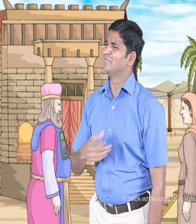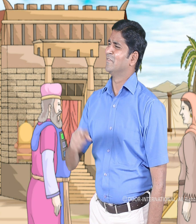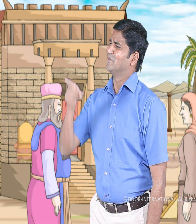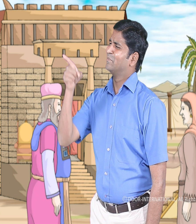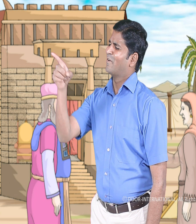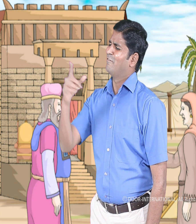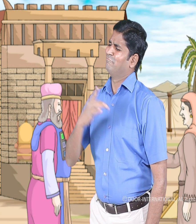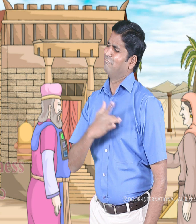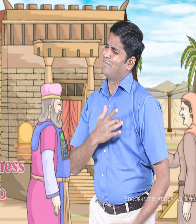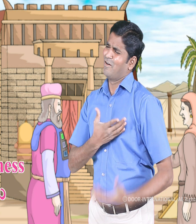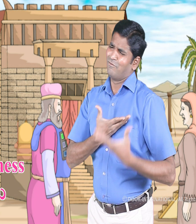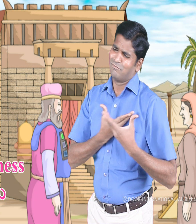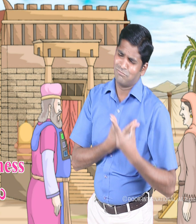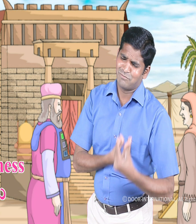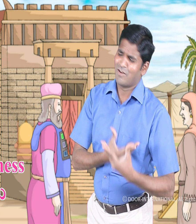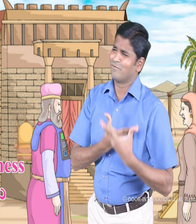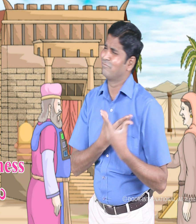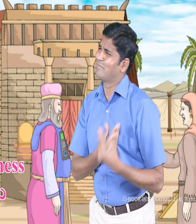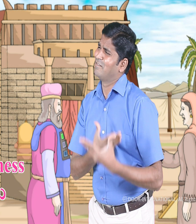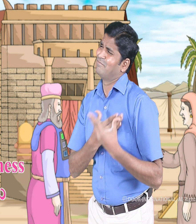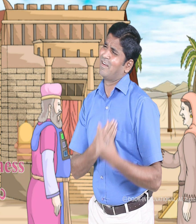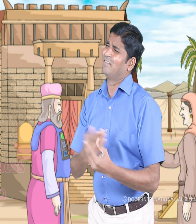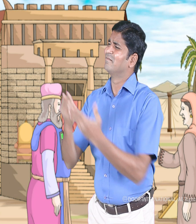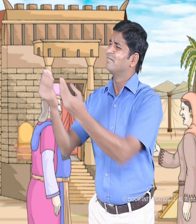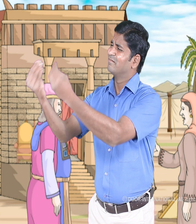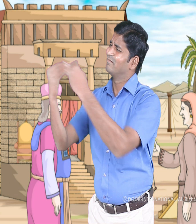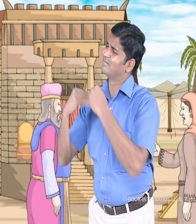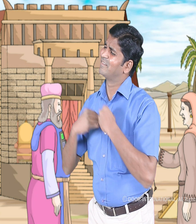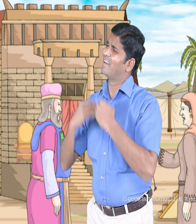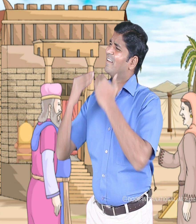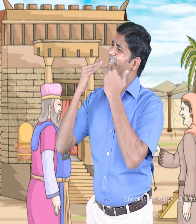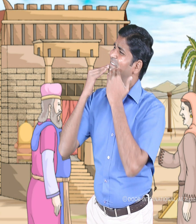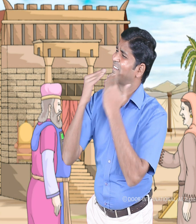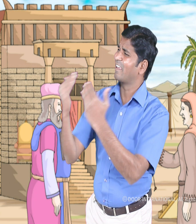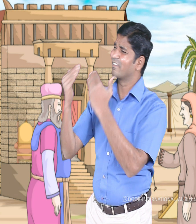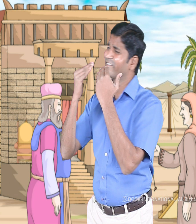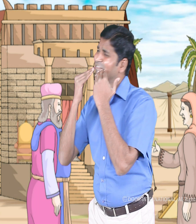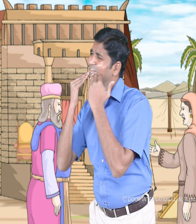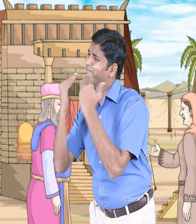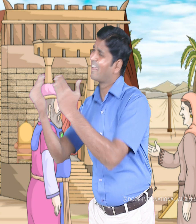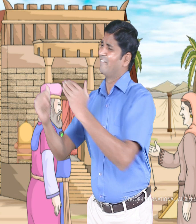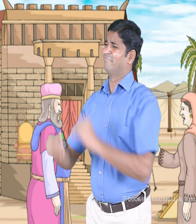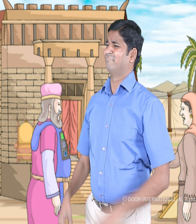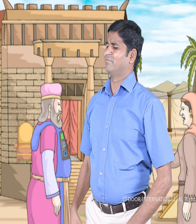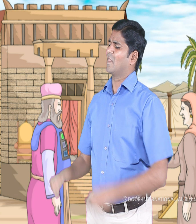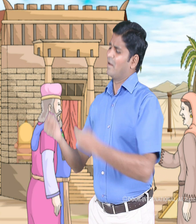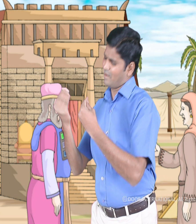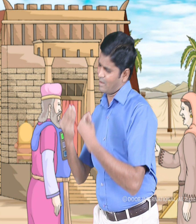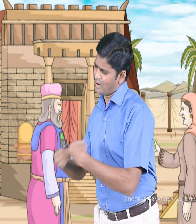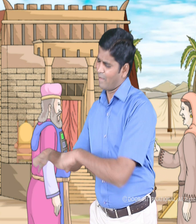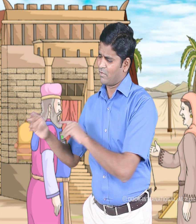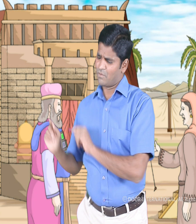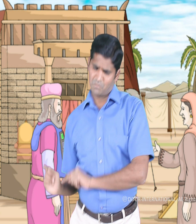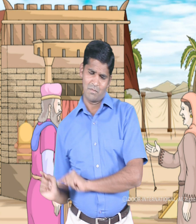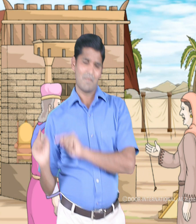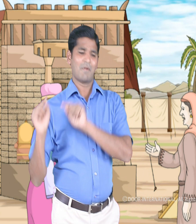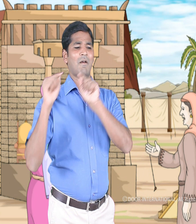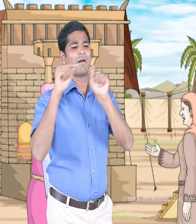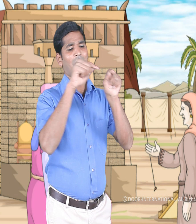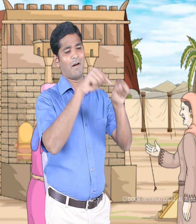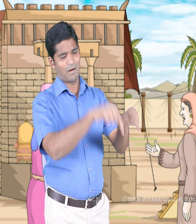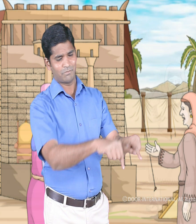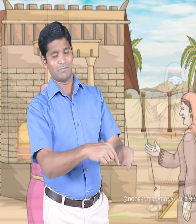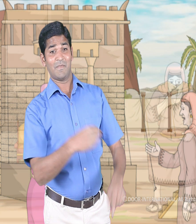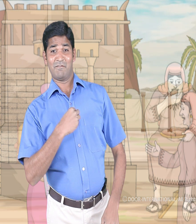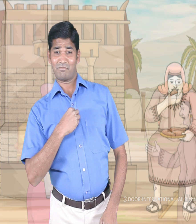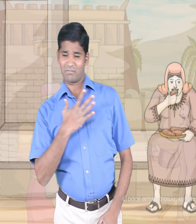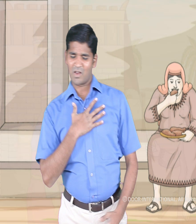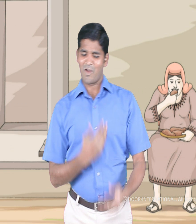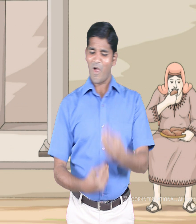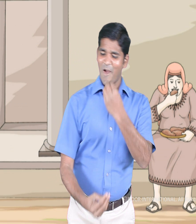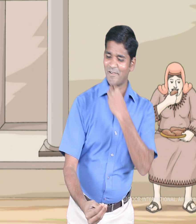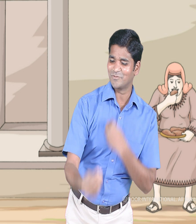“May your maidservant find favor with you,” said Hannah.